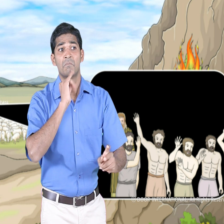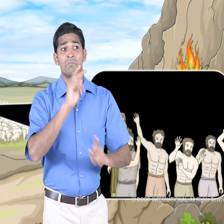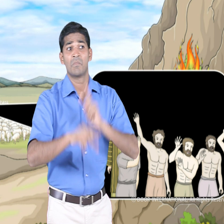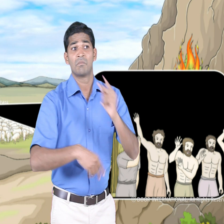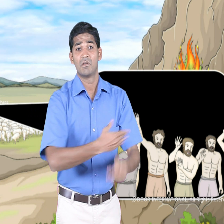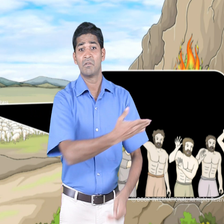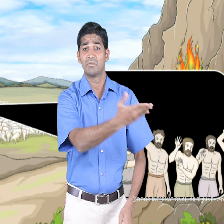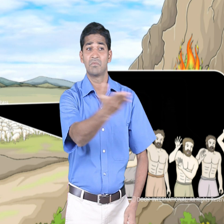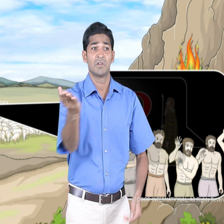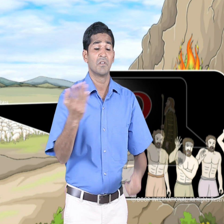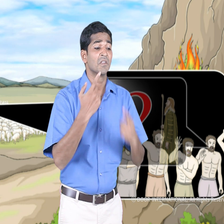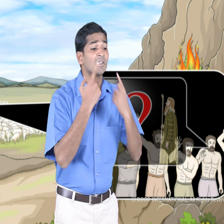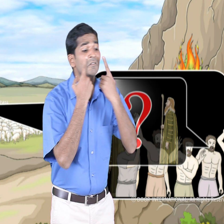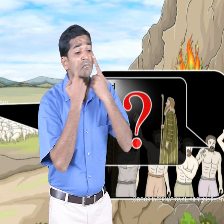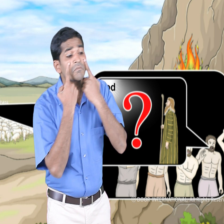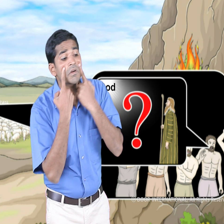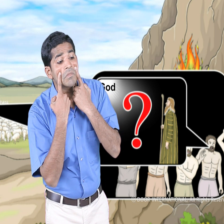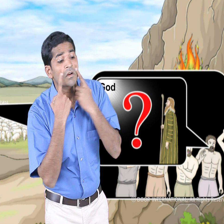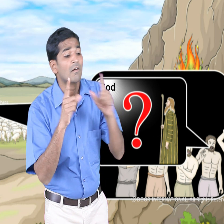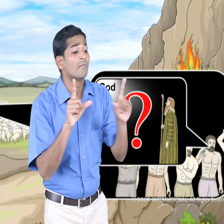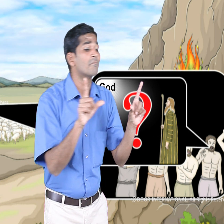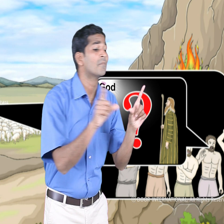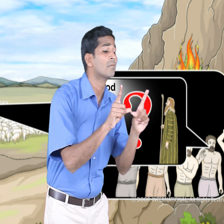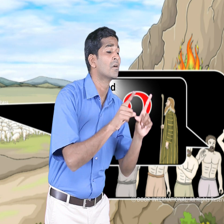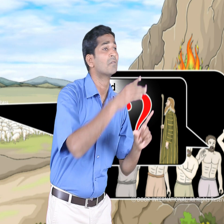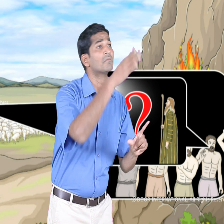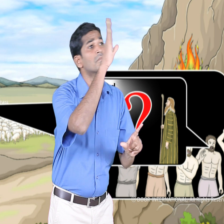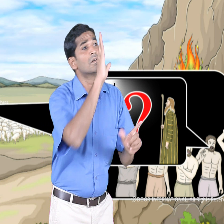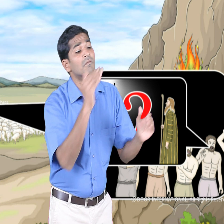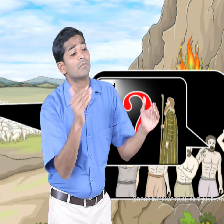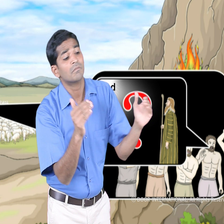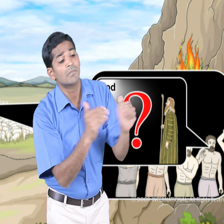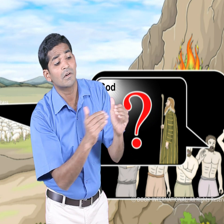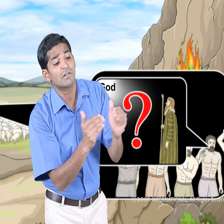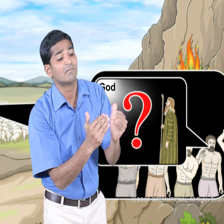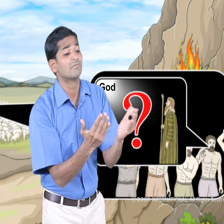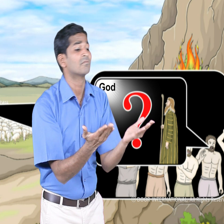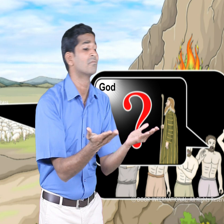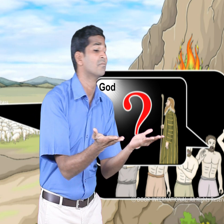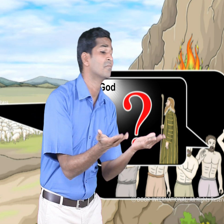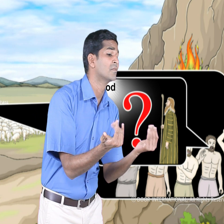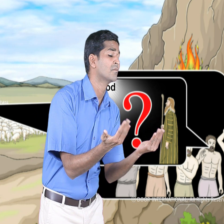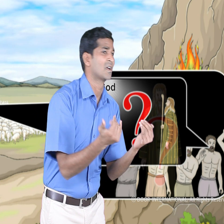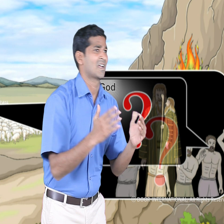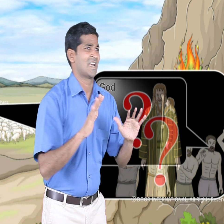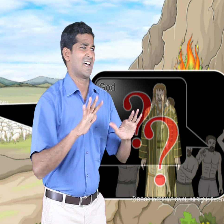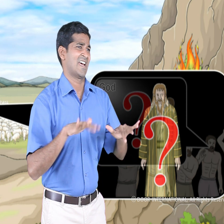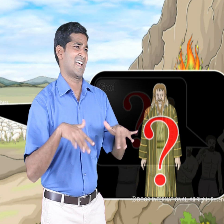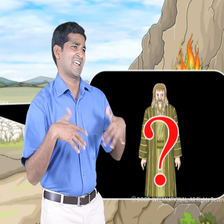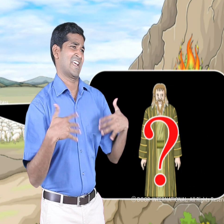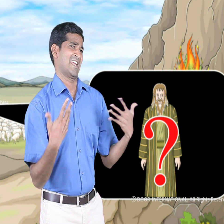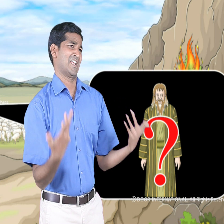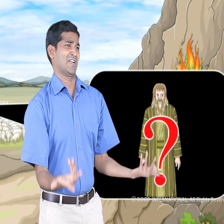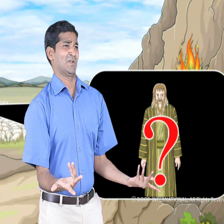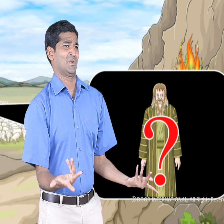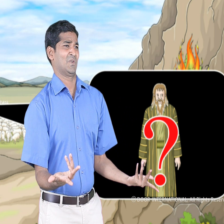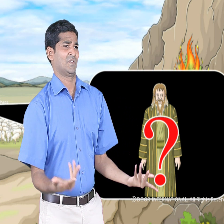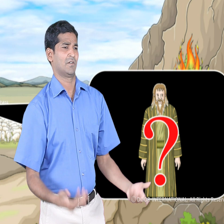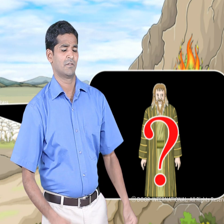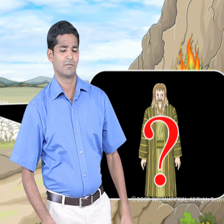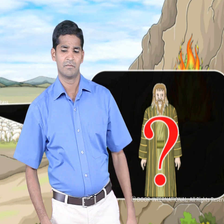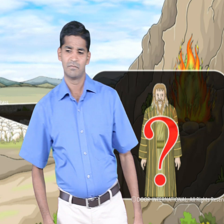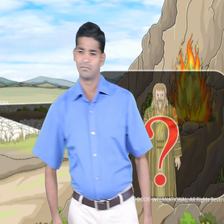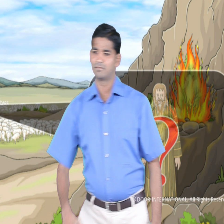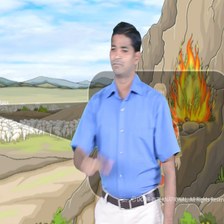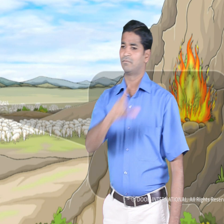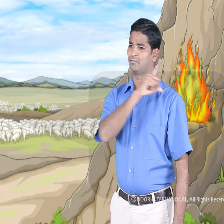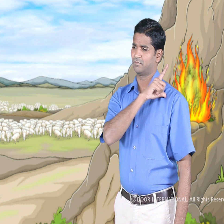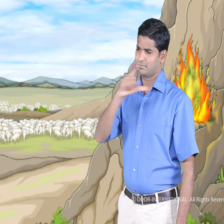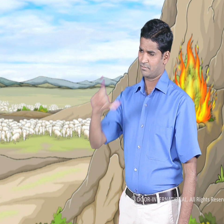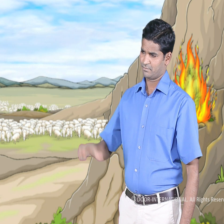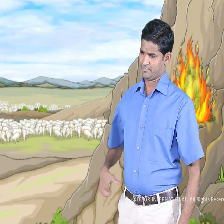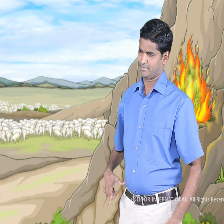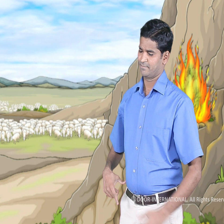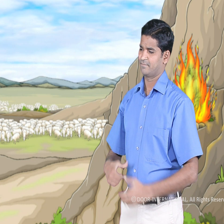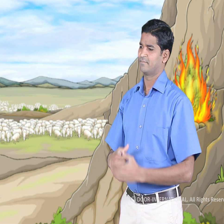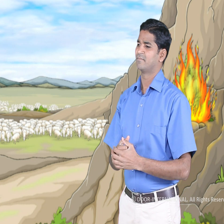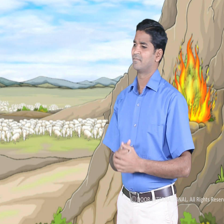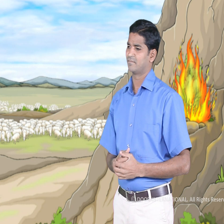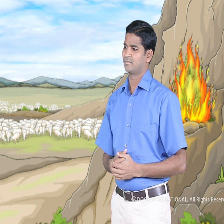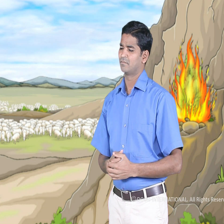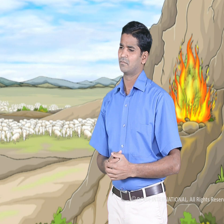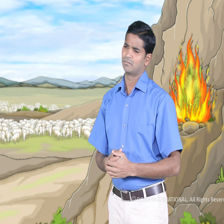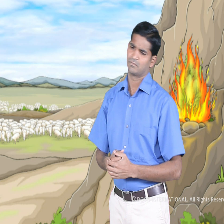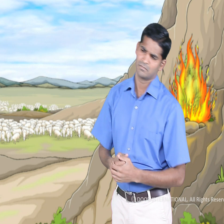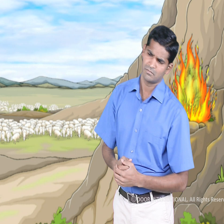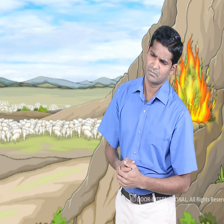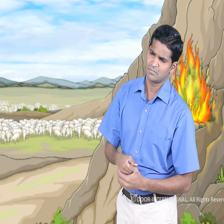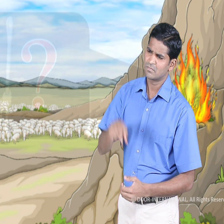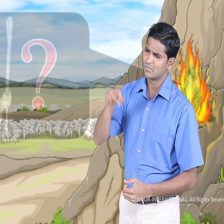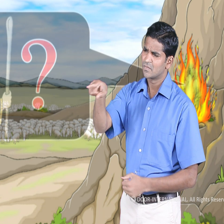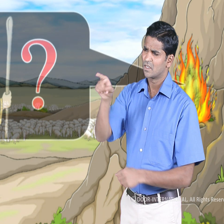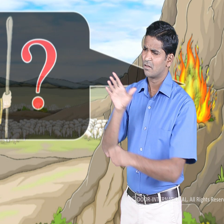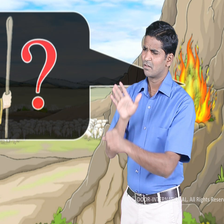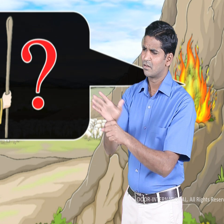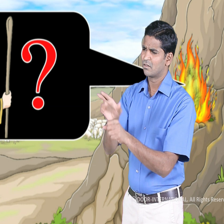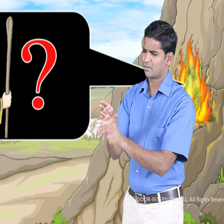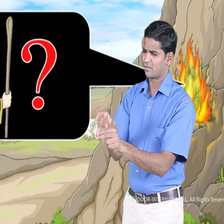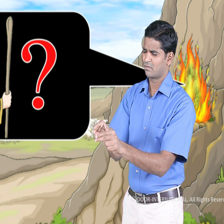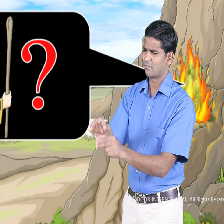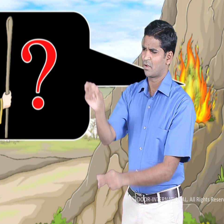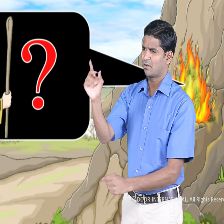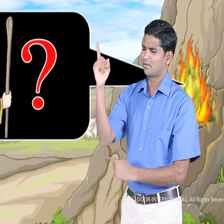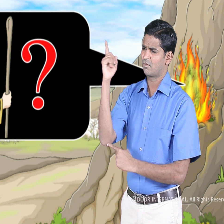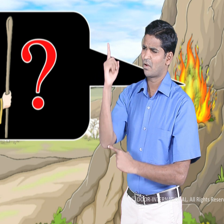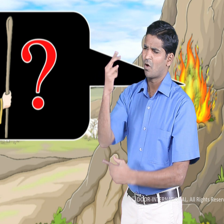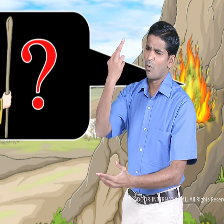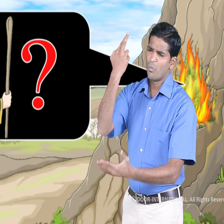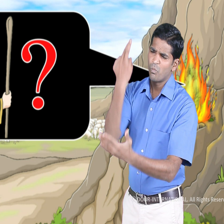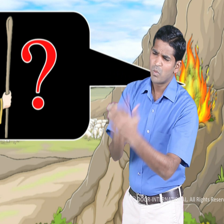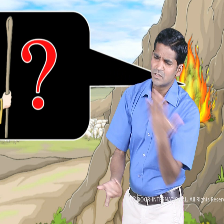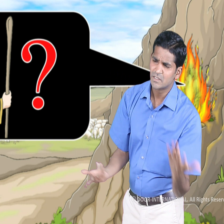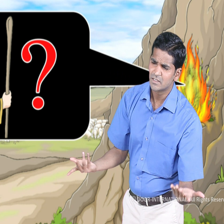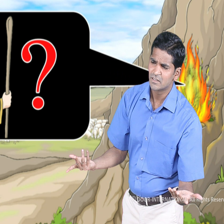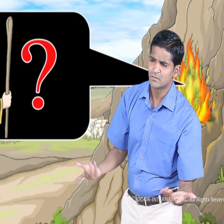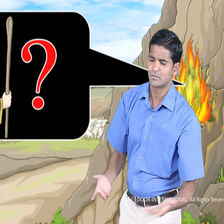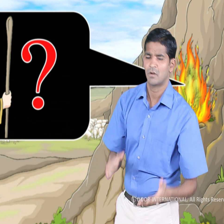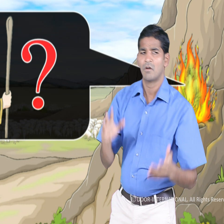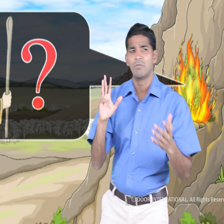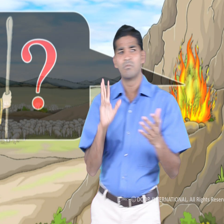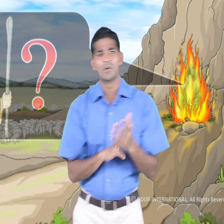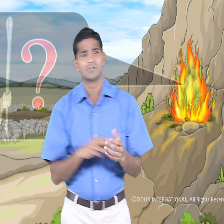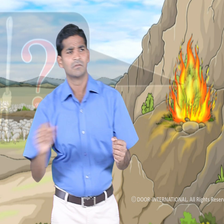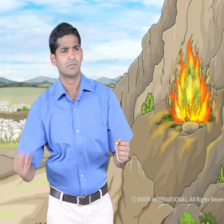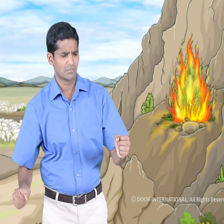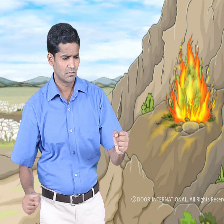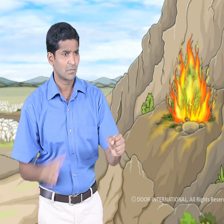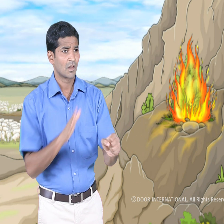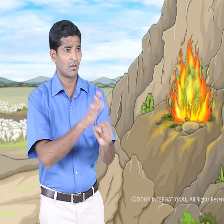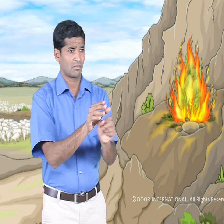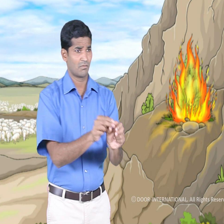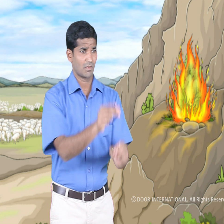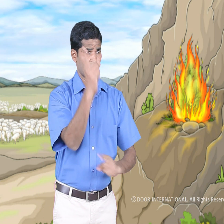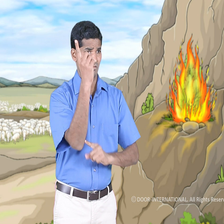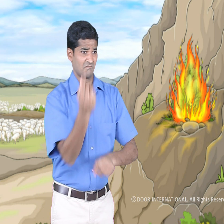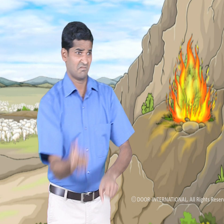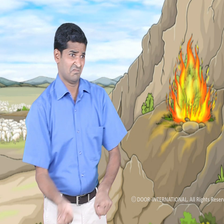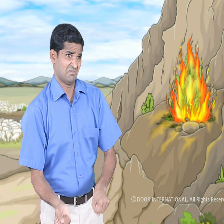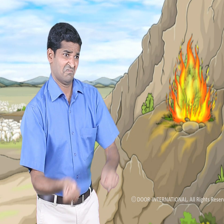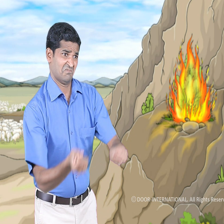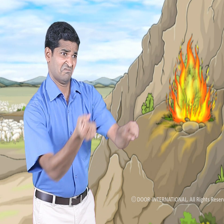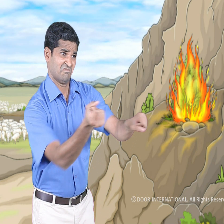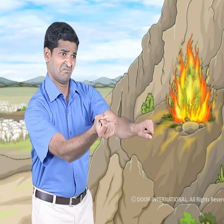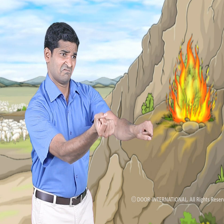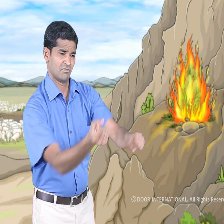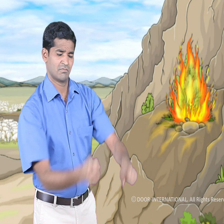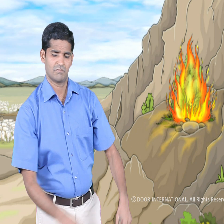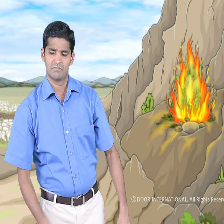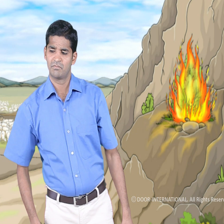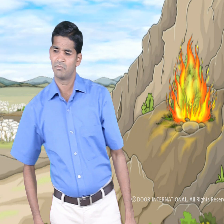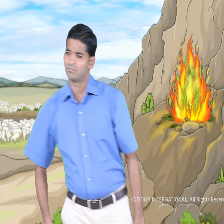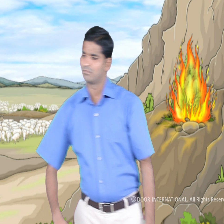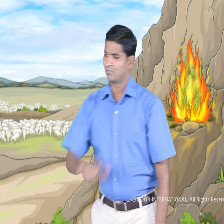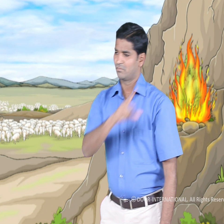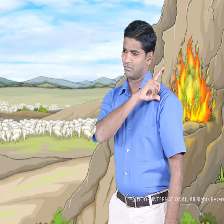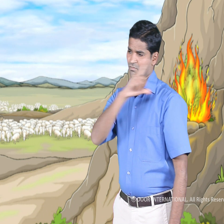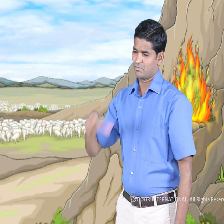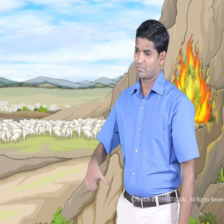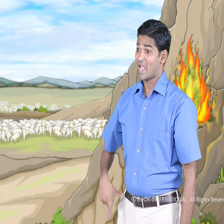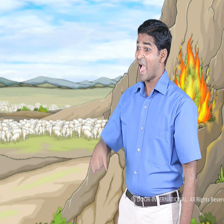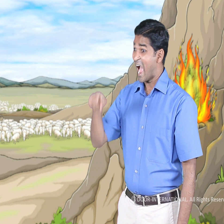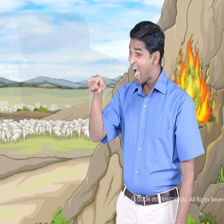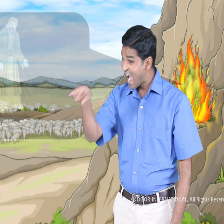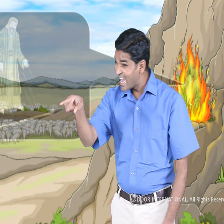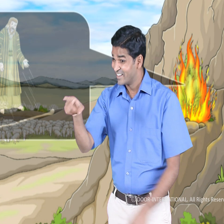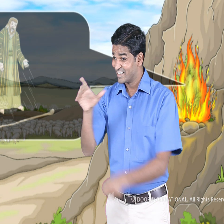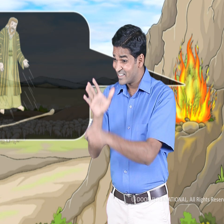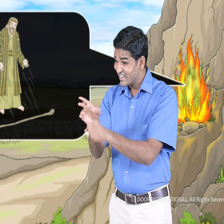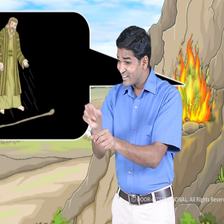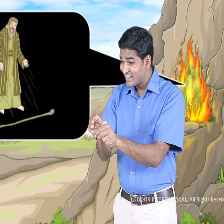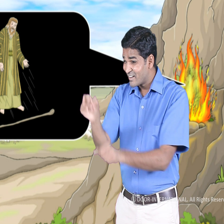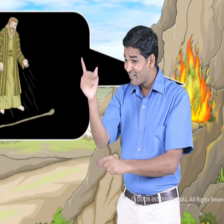For they may say, ‘The LORD has not appeared to you.’” And the LORD asked him, “What is that in your hand?” “A staff,” he replied.